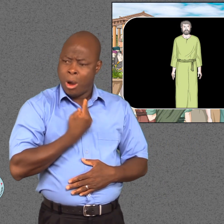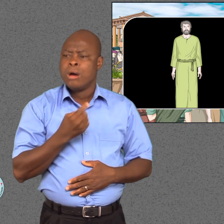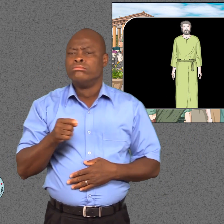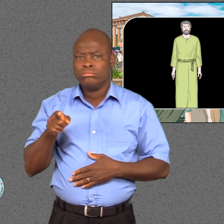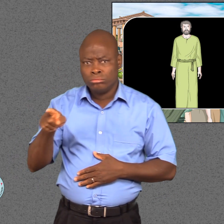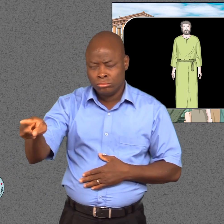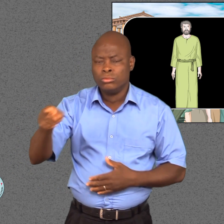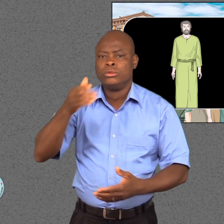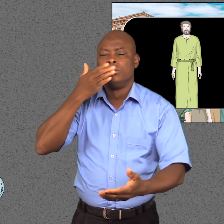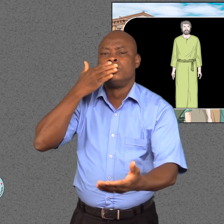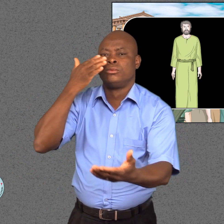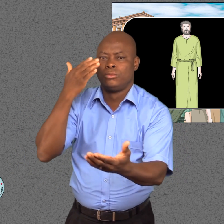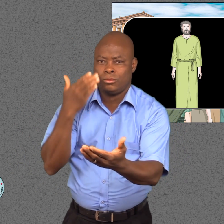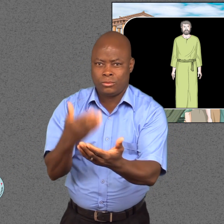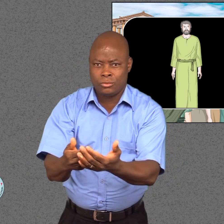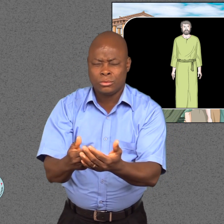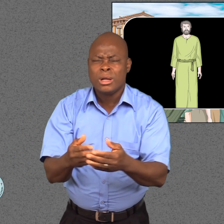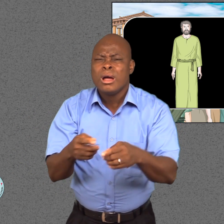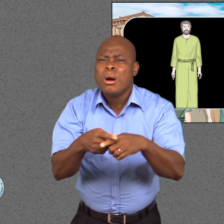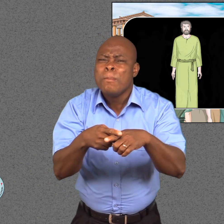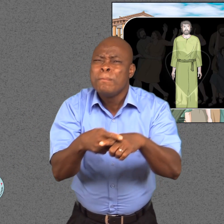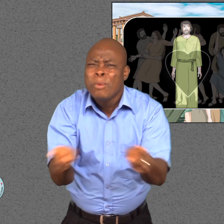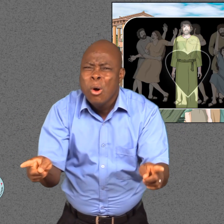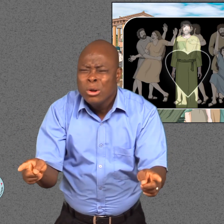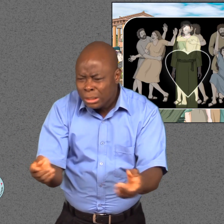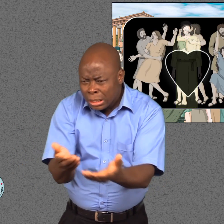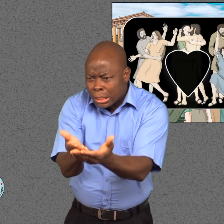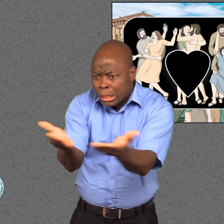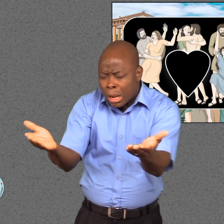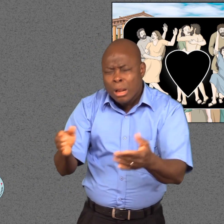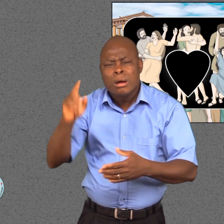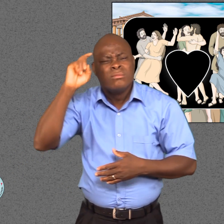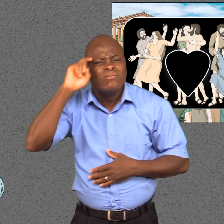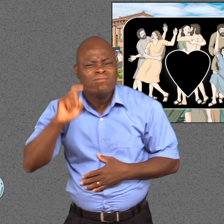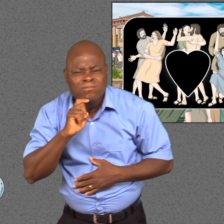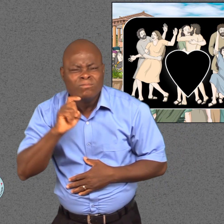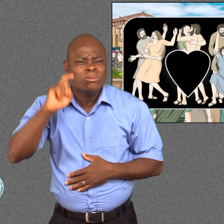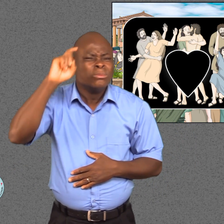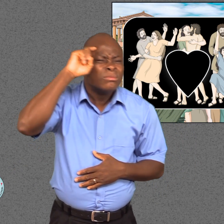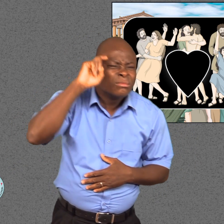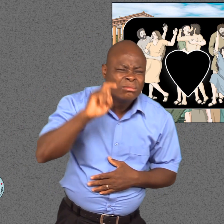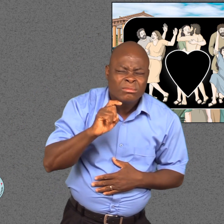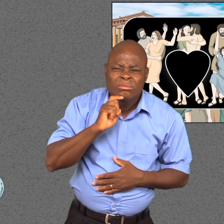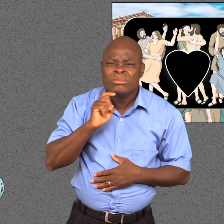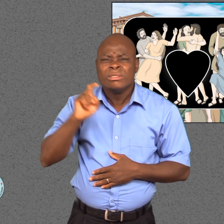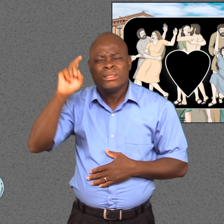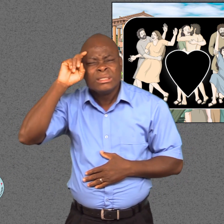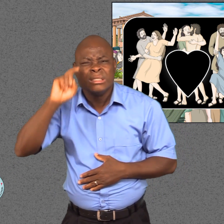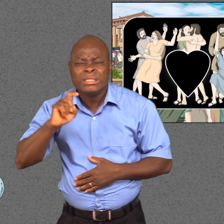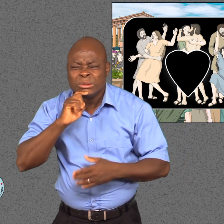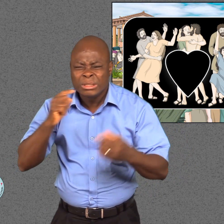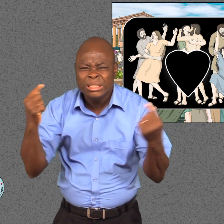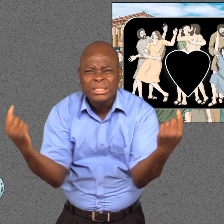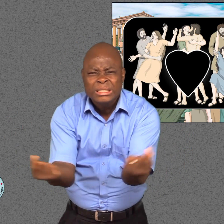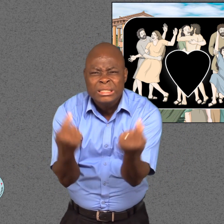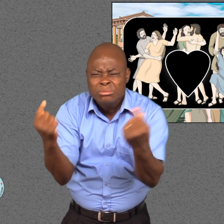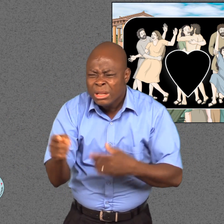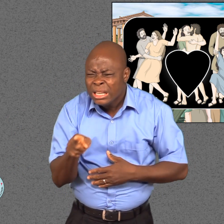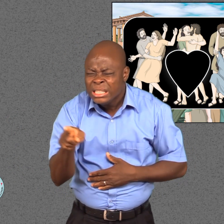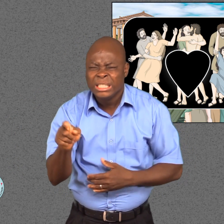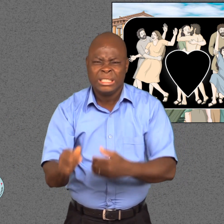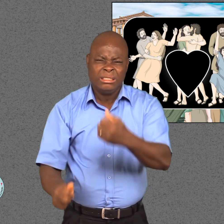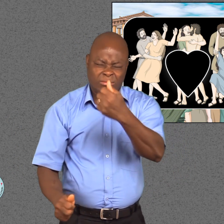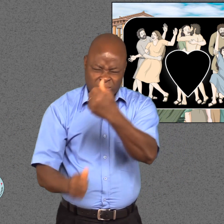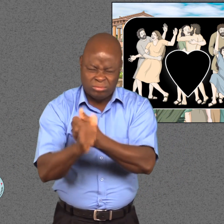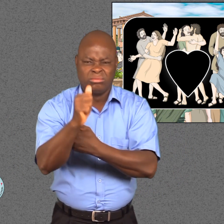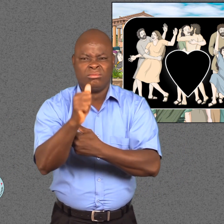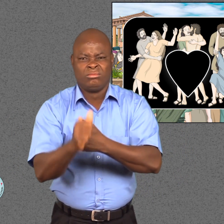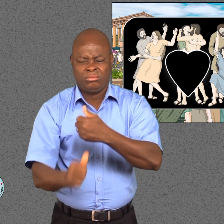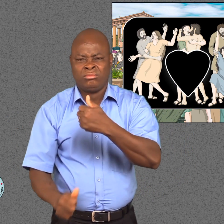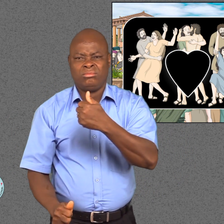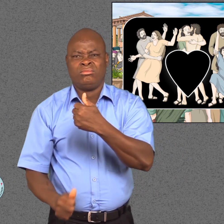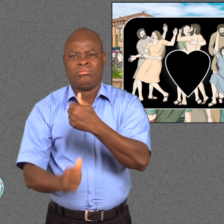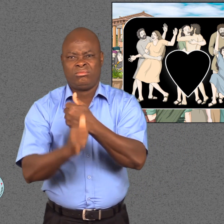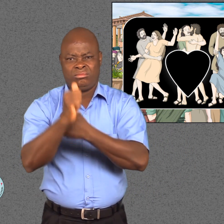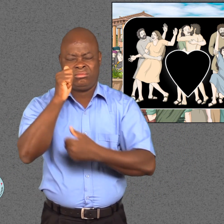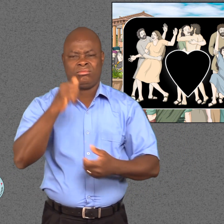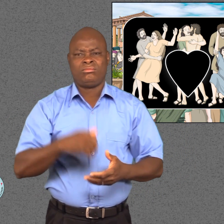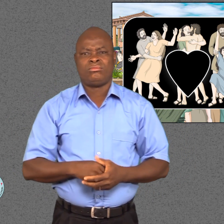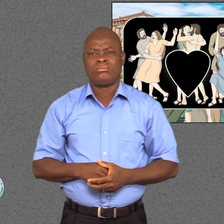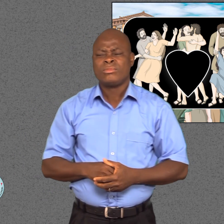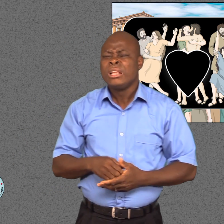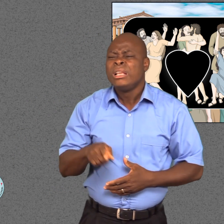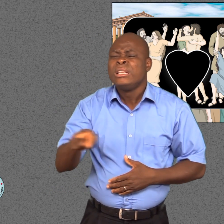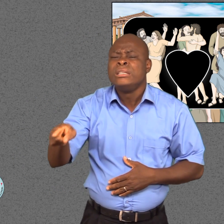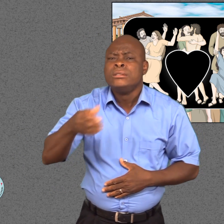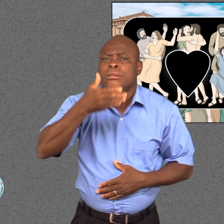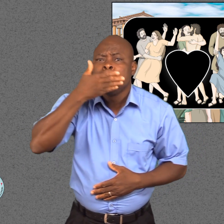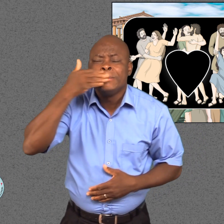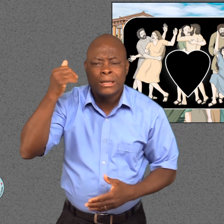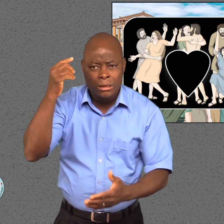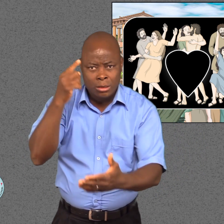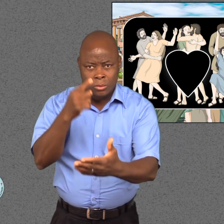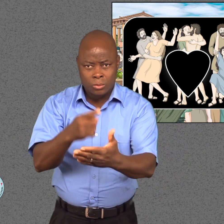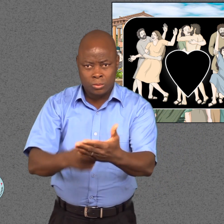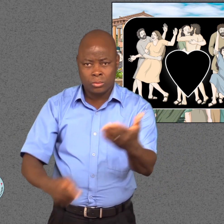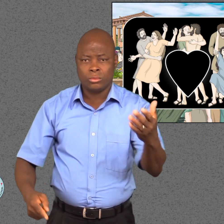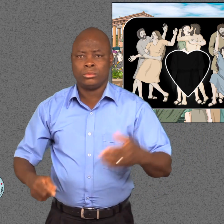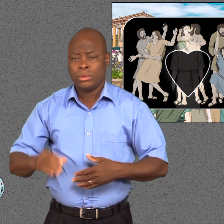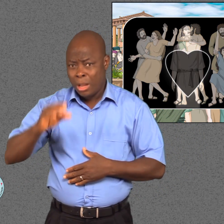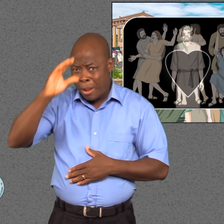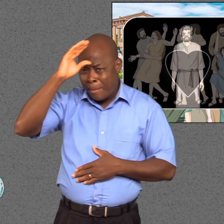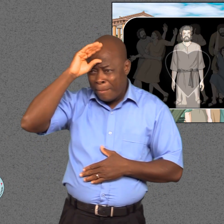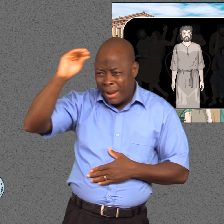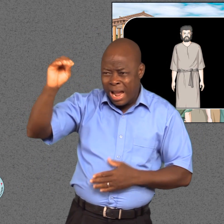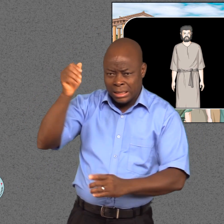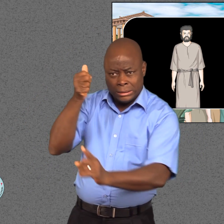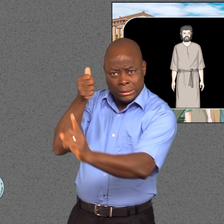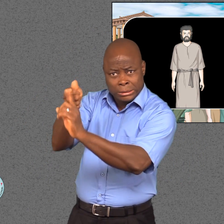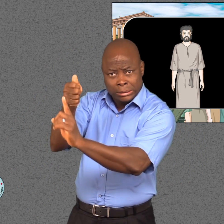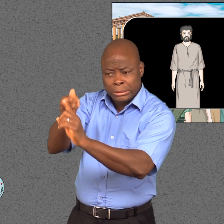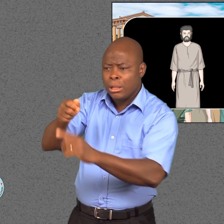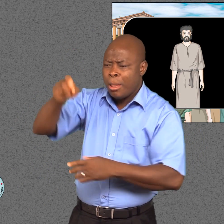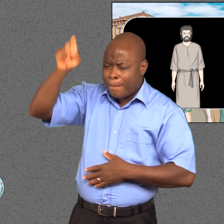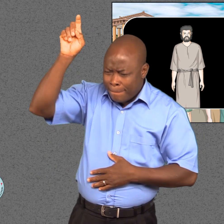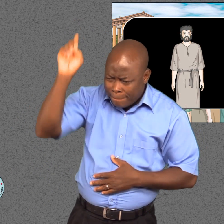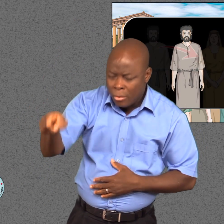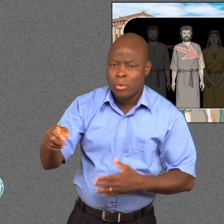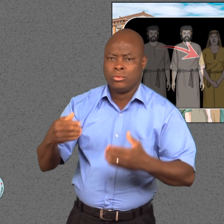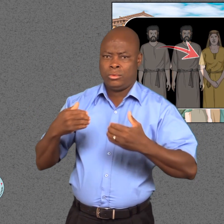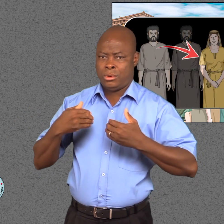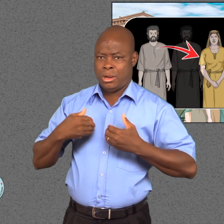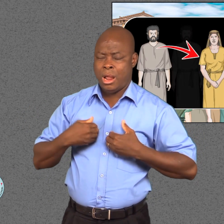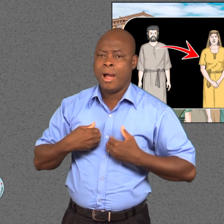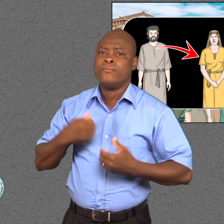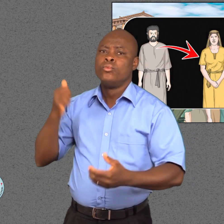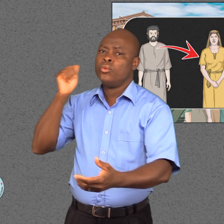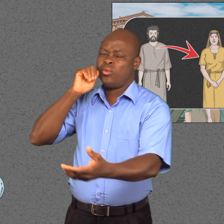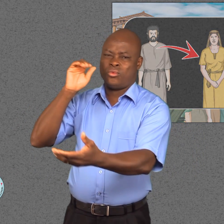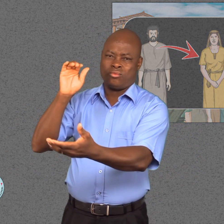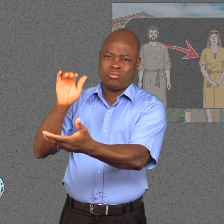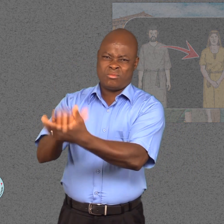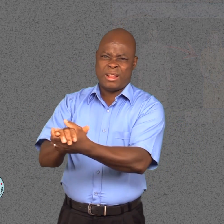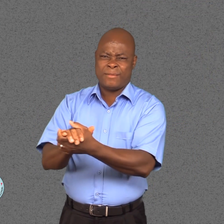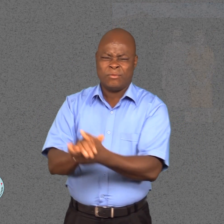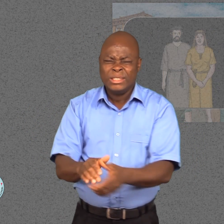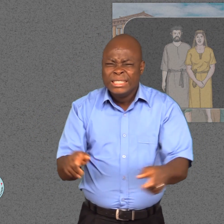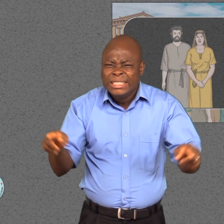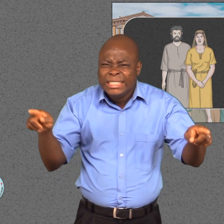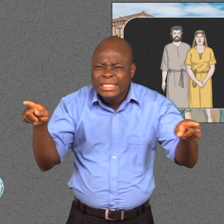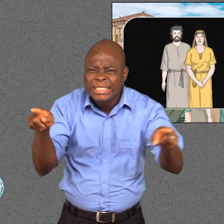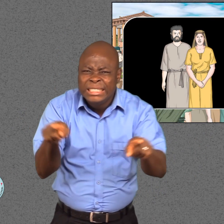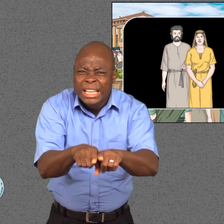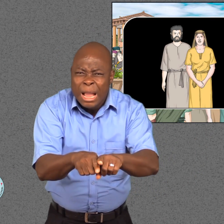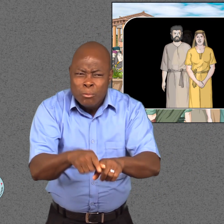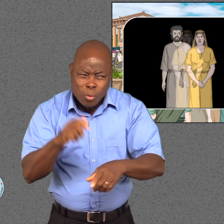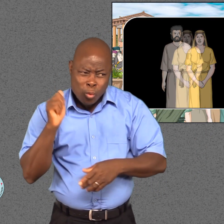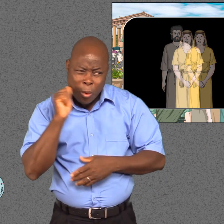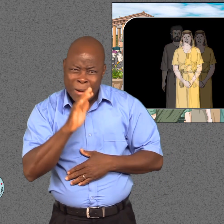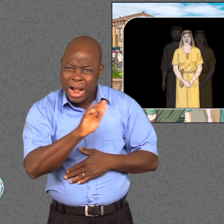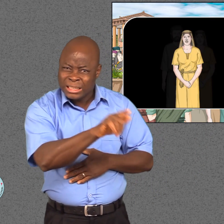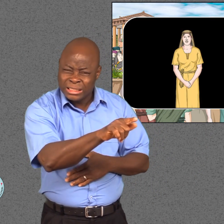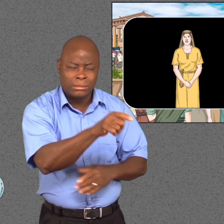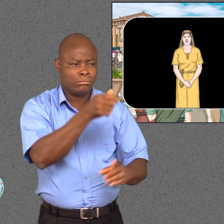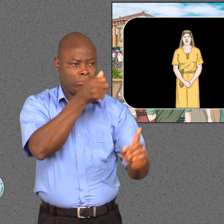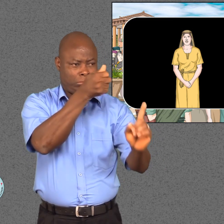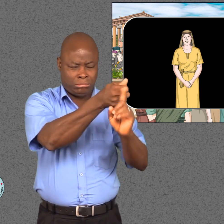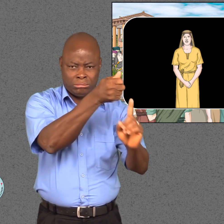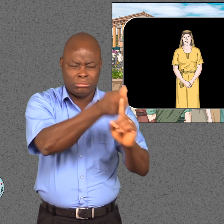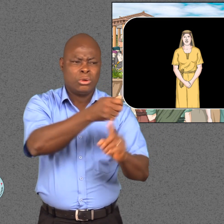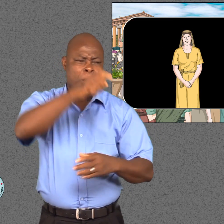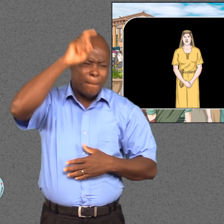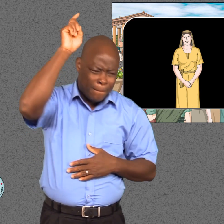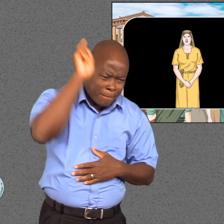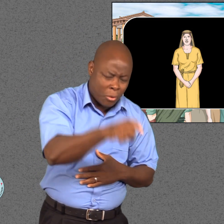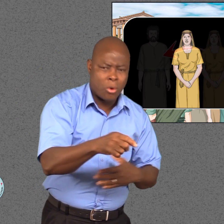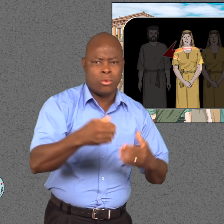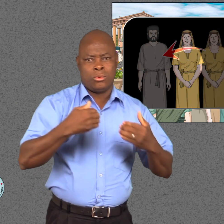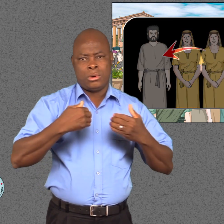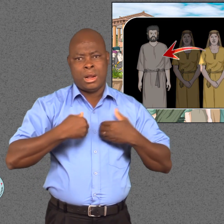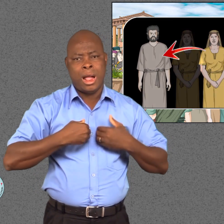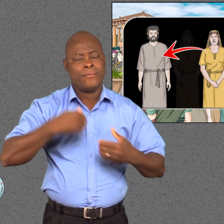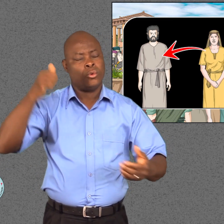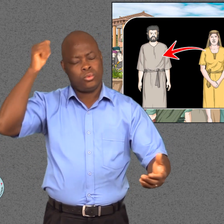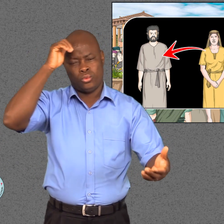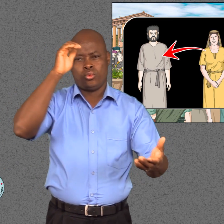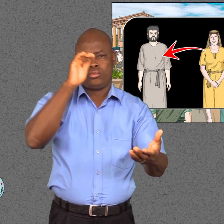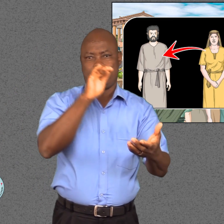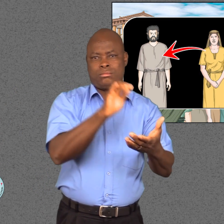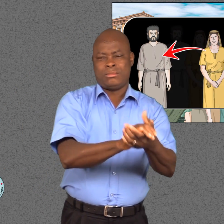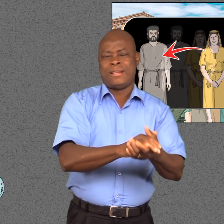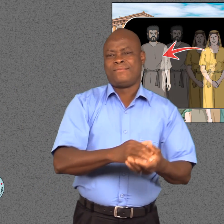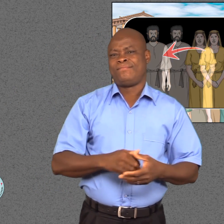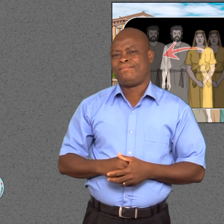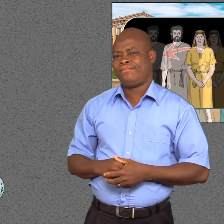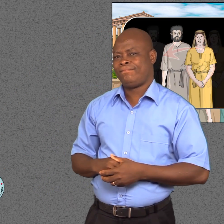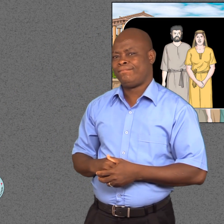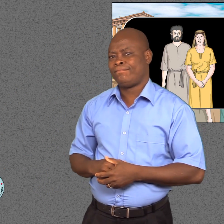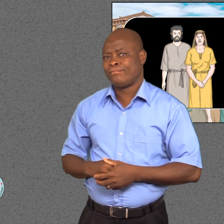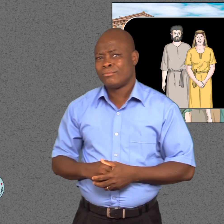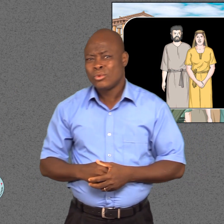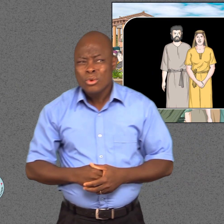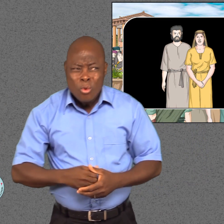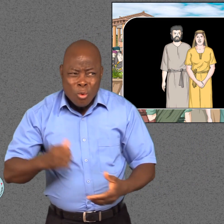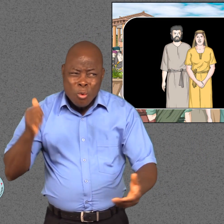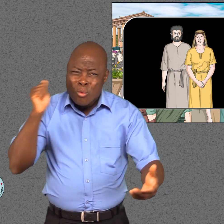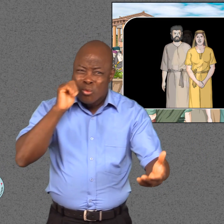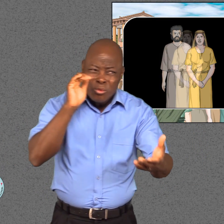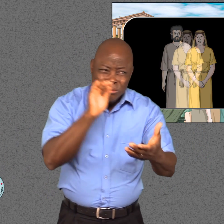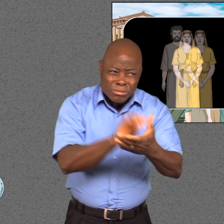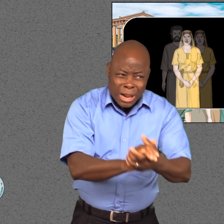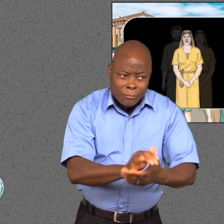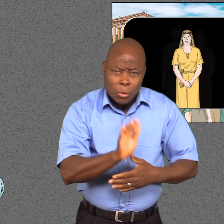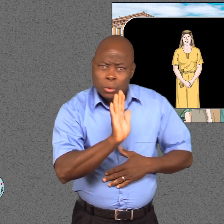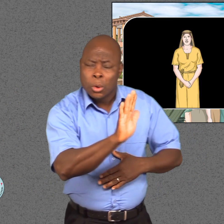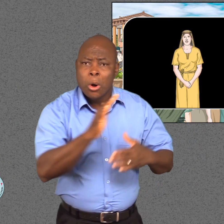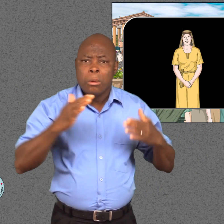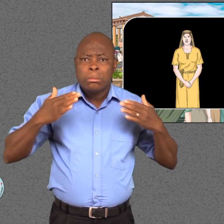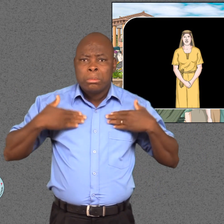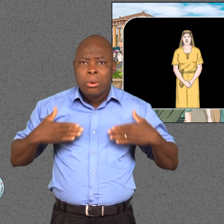But because there is so much sexual immorality, each man should have his own wife, and each woman her own husband.